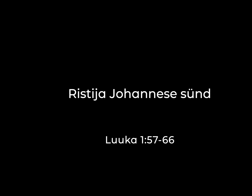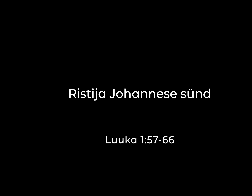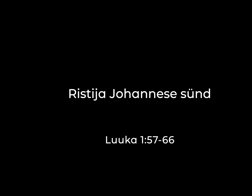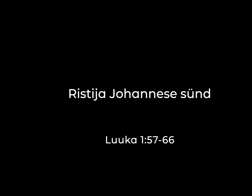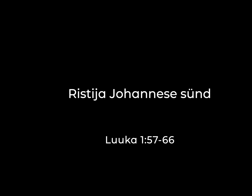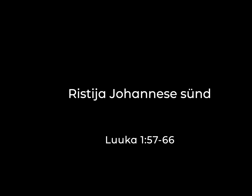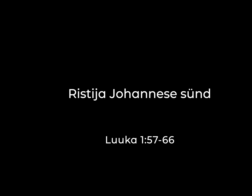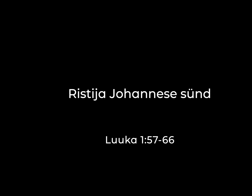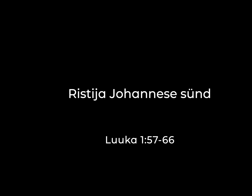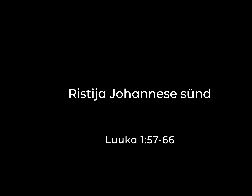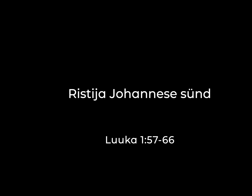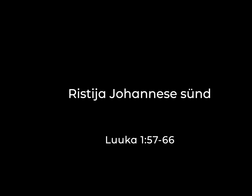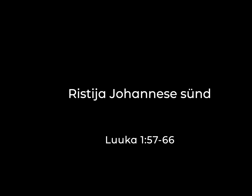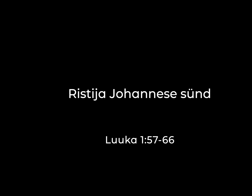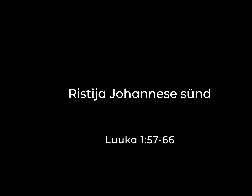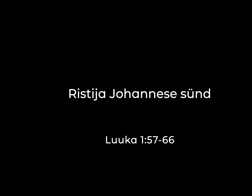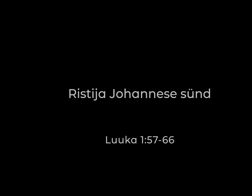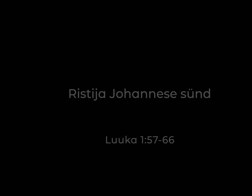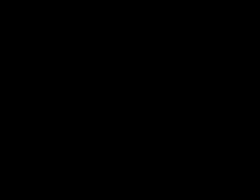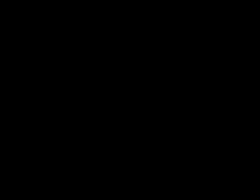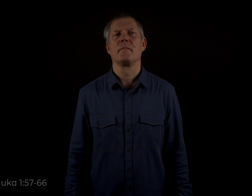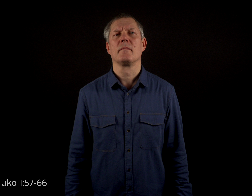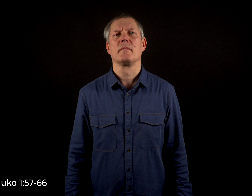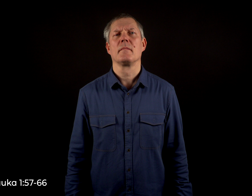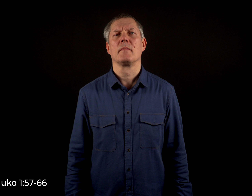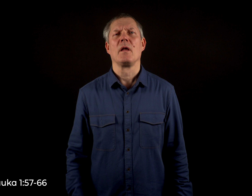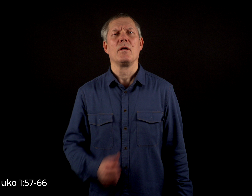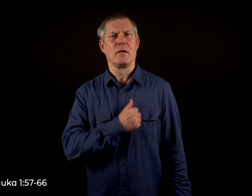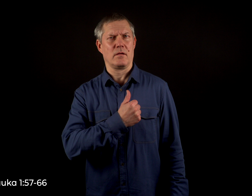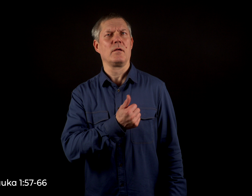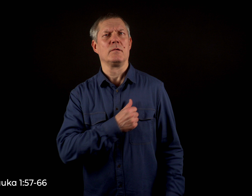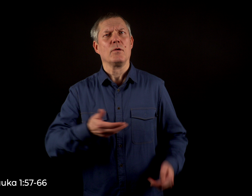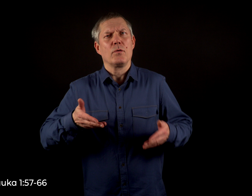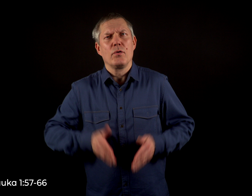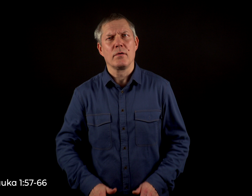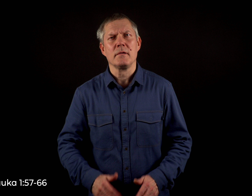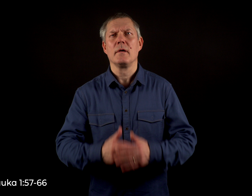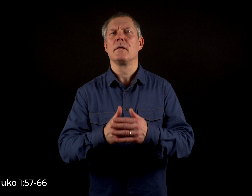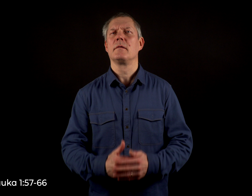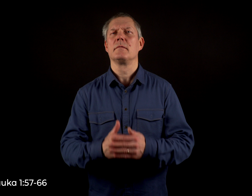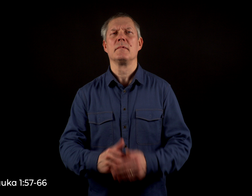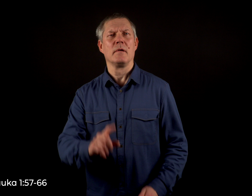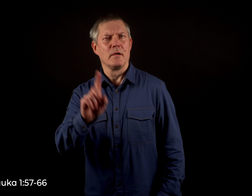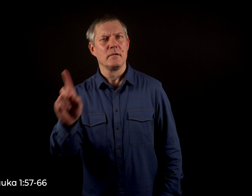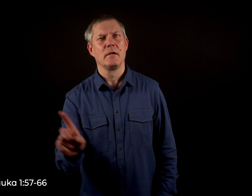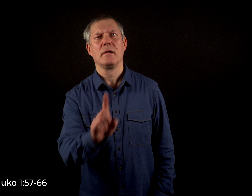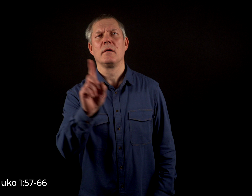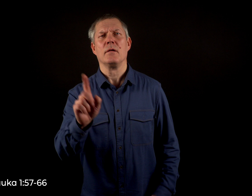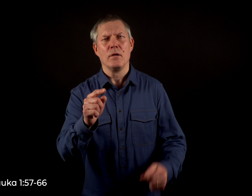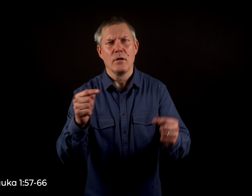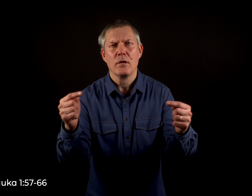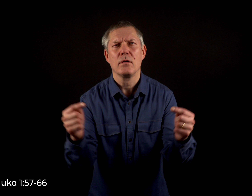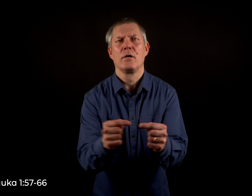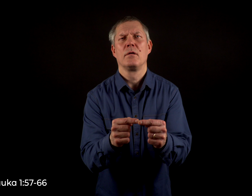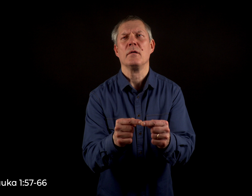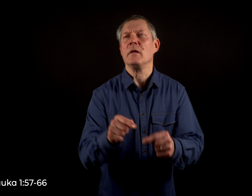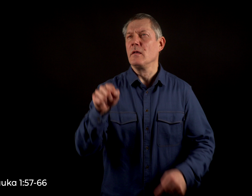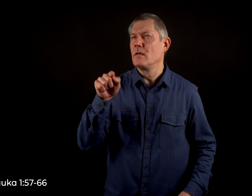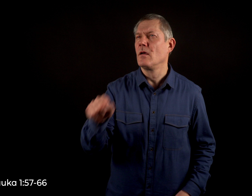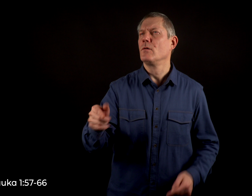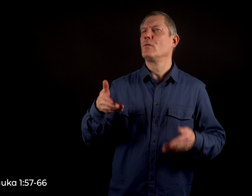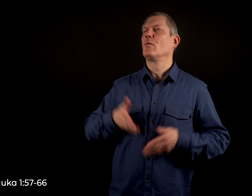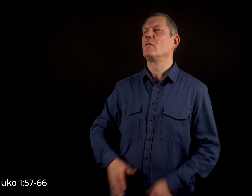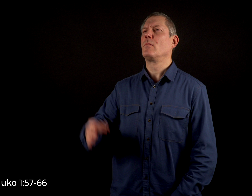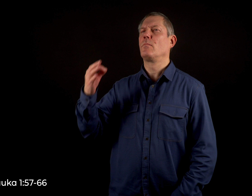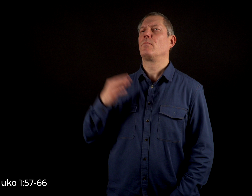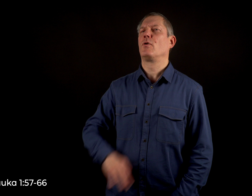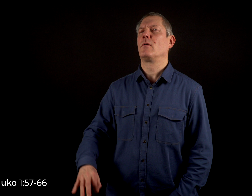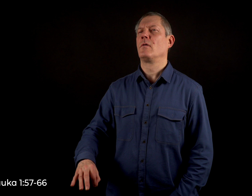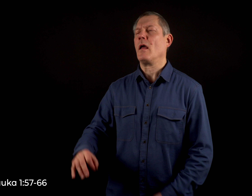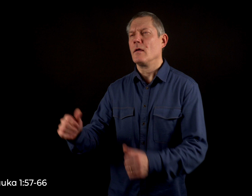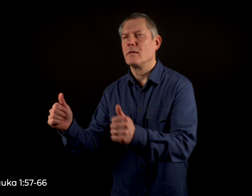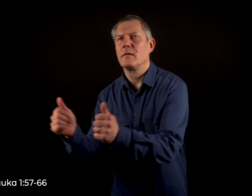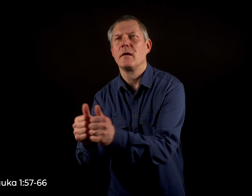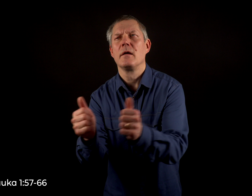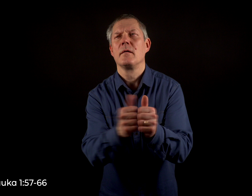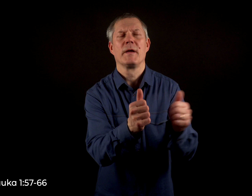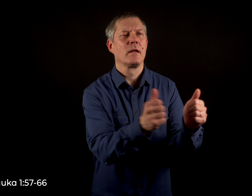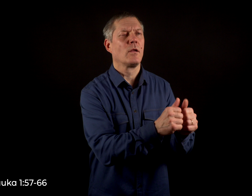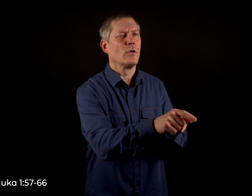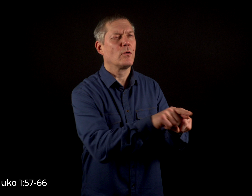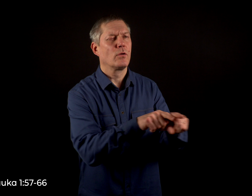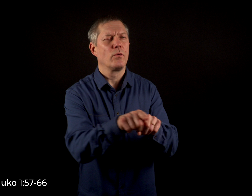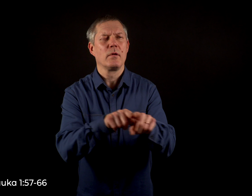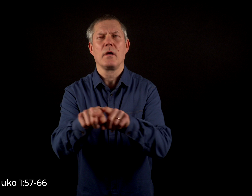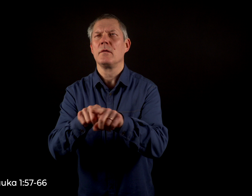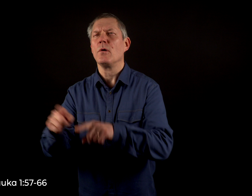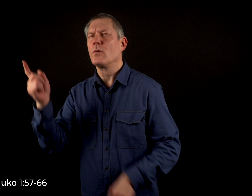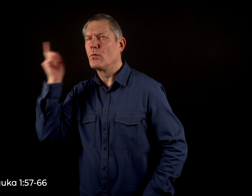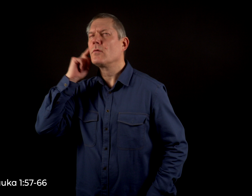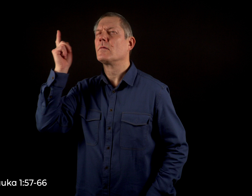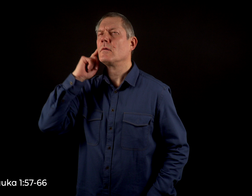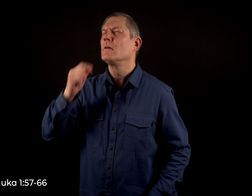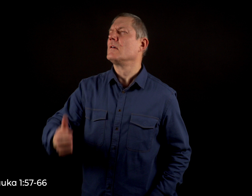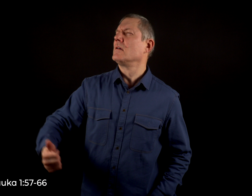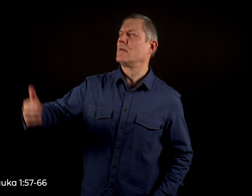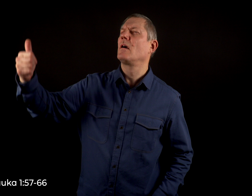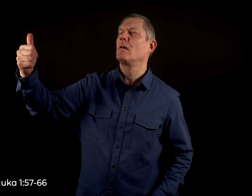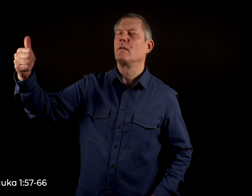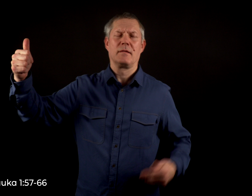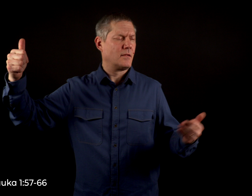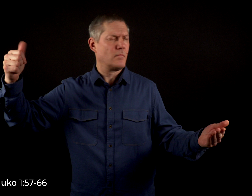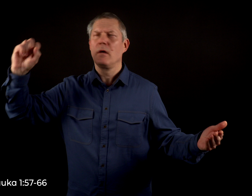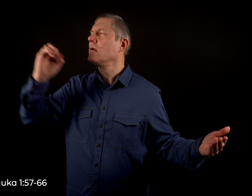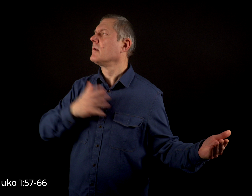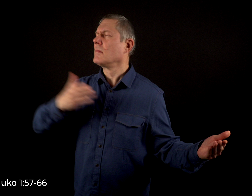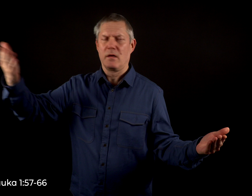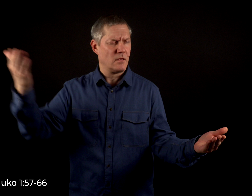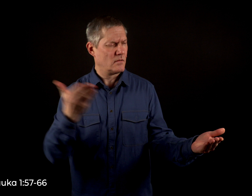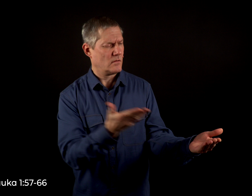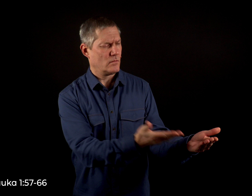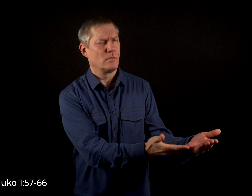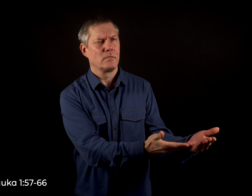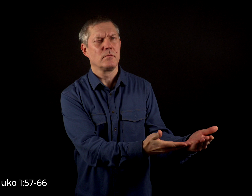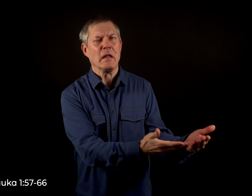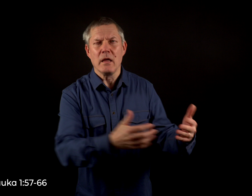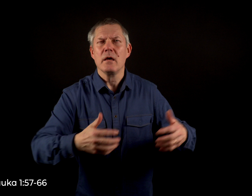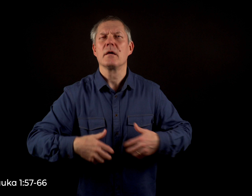When the time came for Elizabeth to have her child, she gave birth to a son.